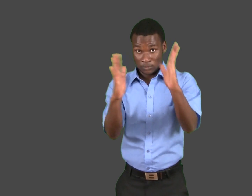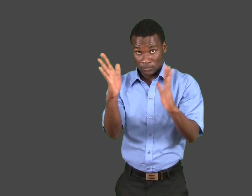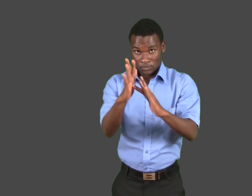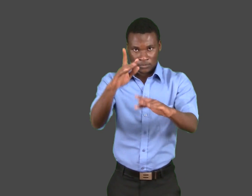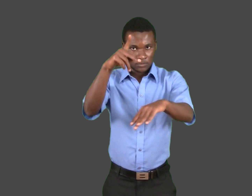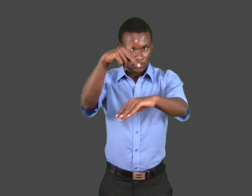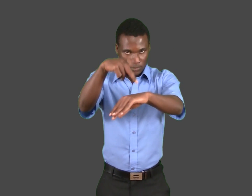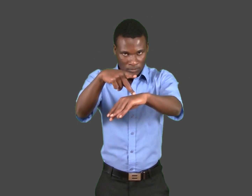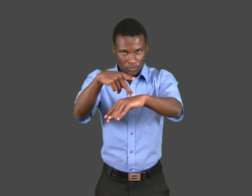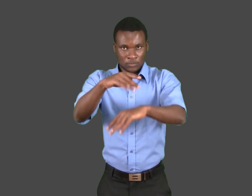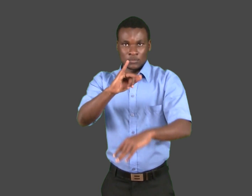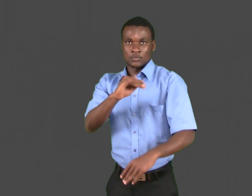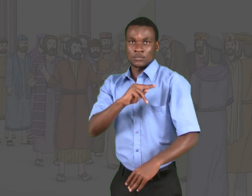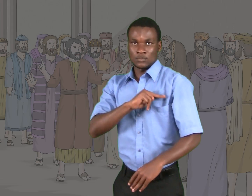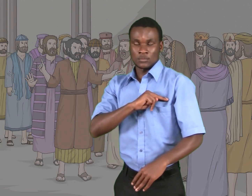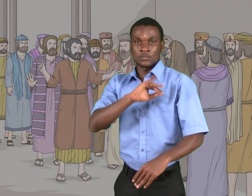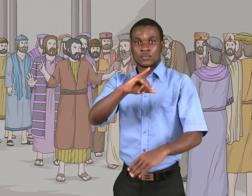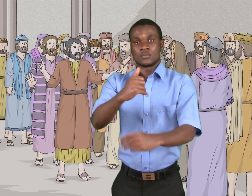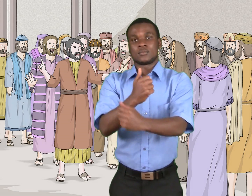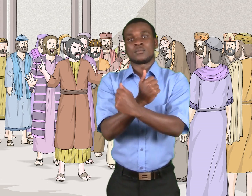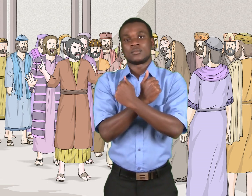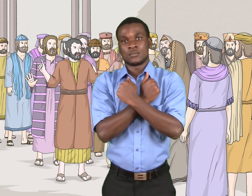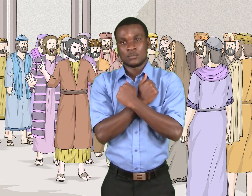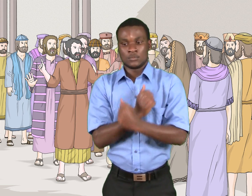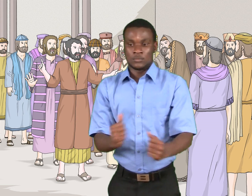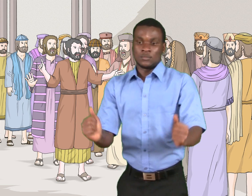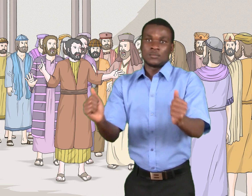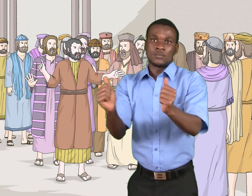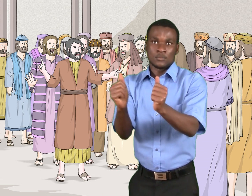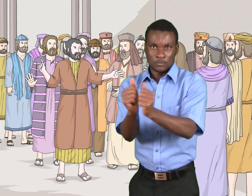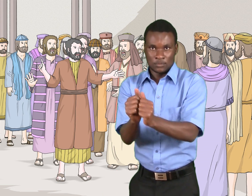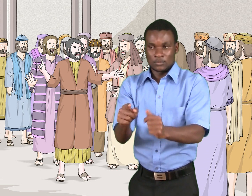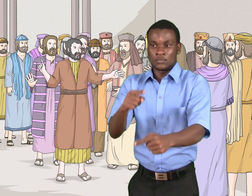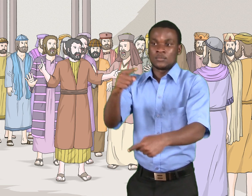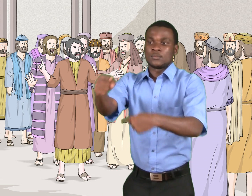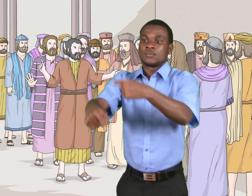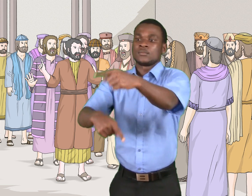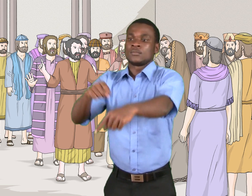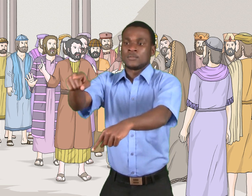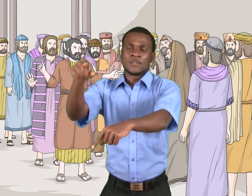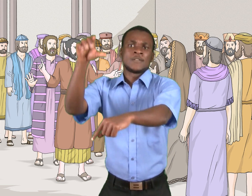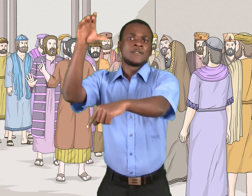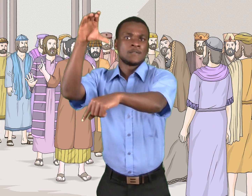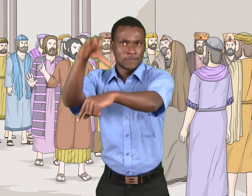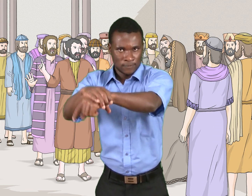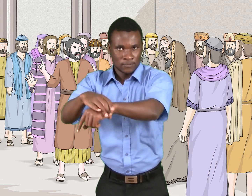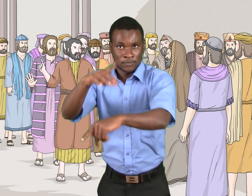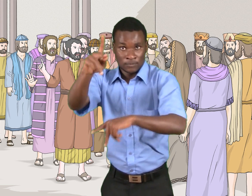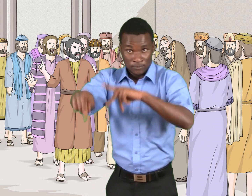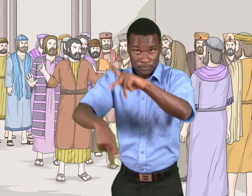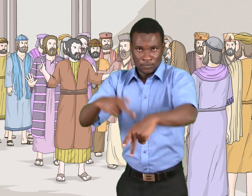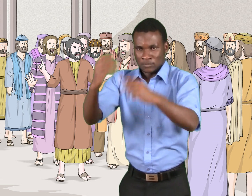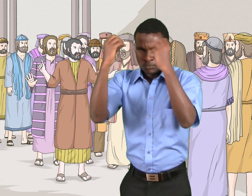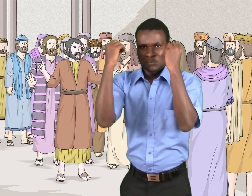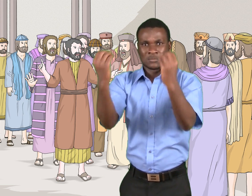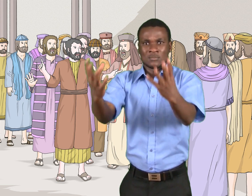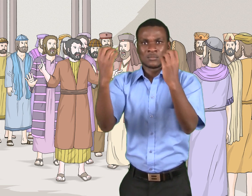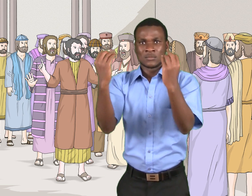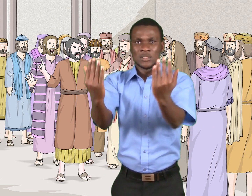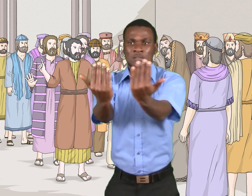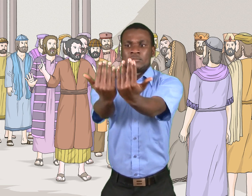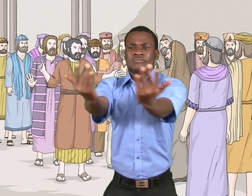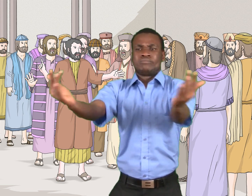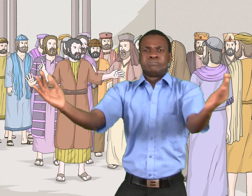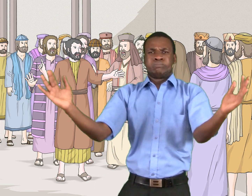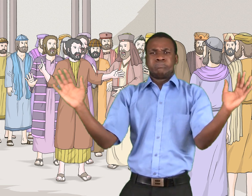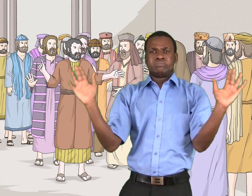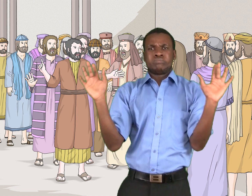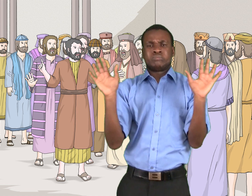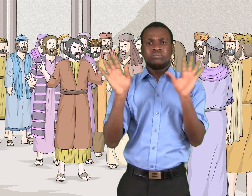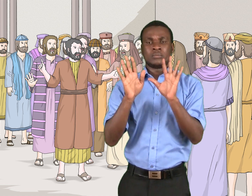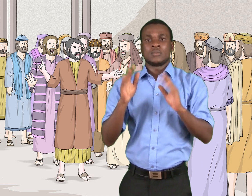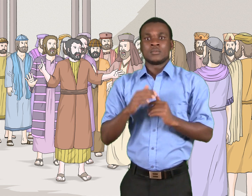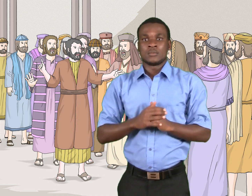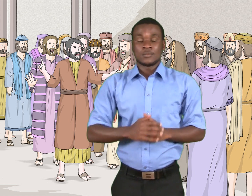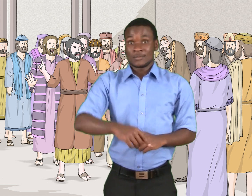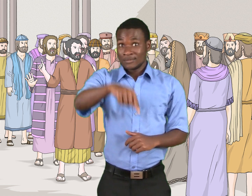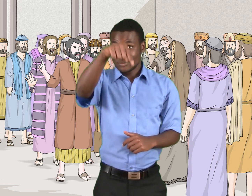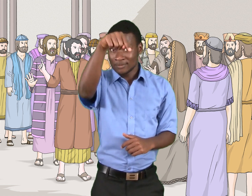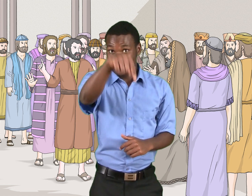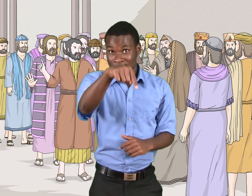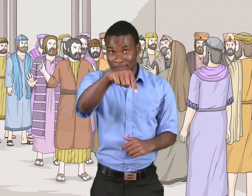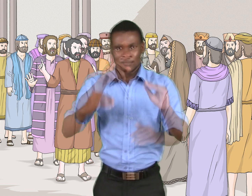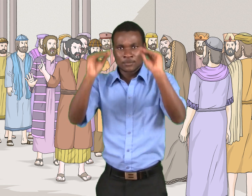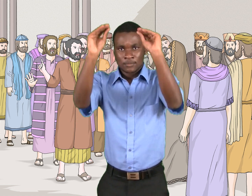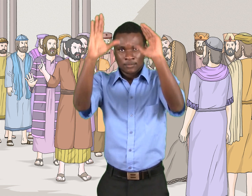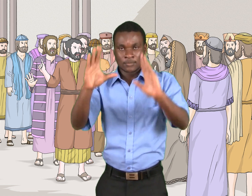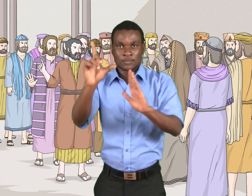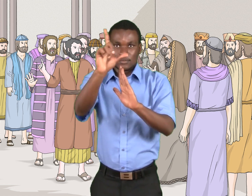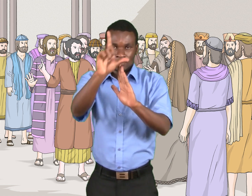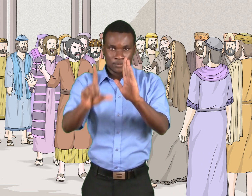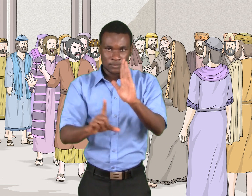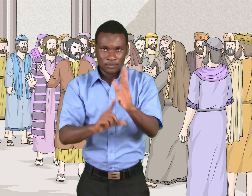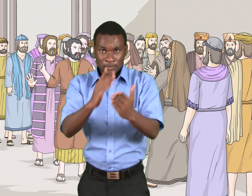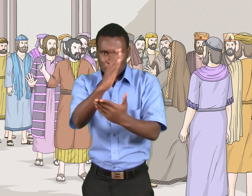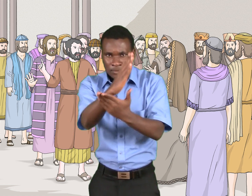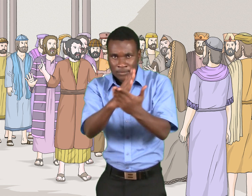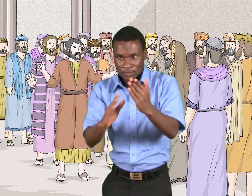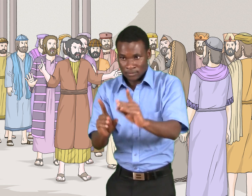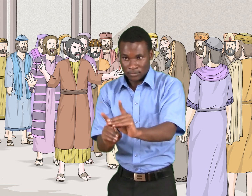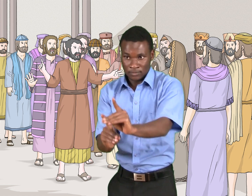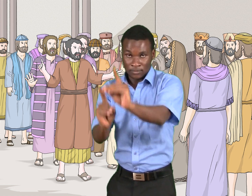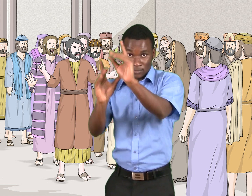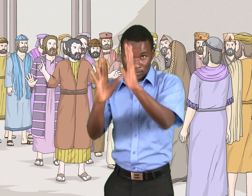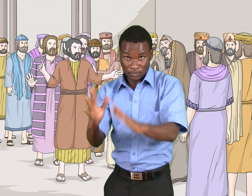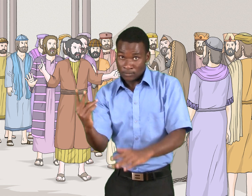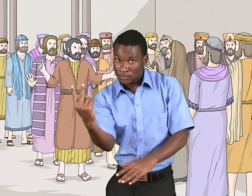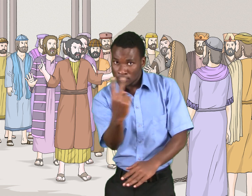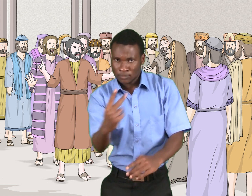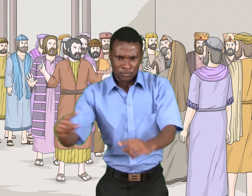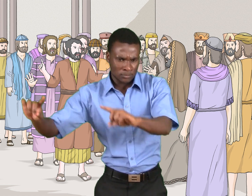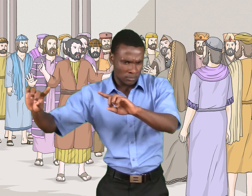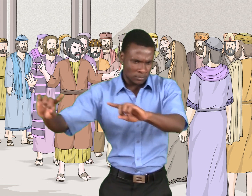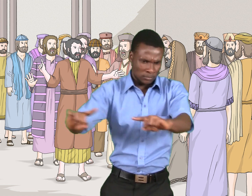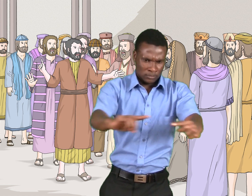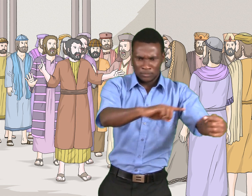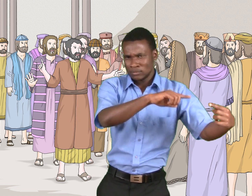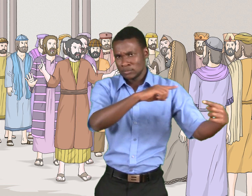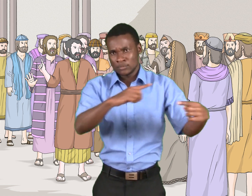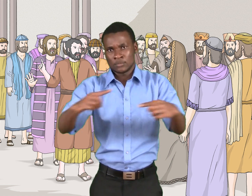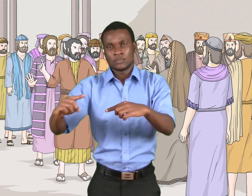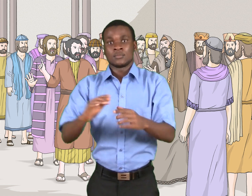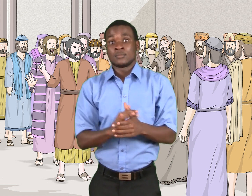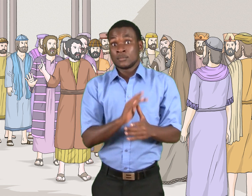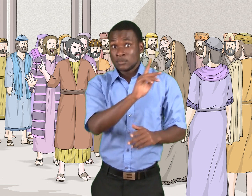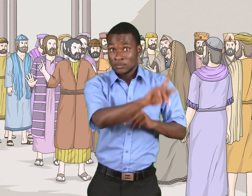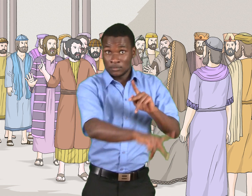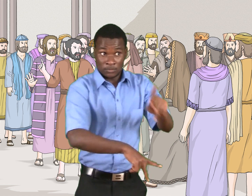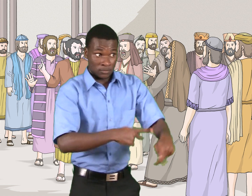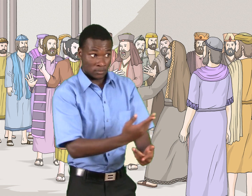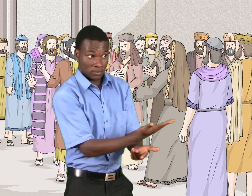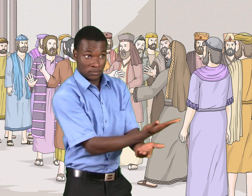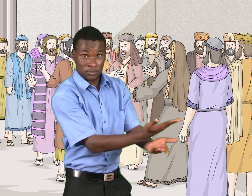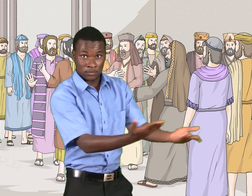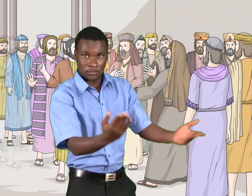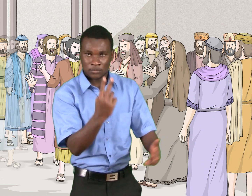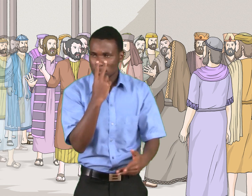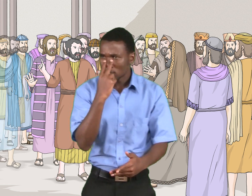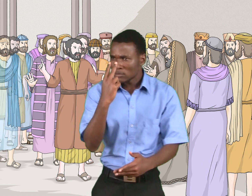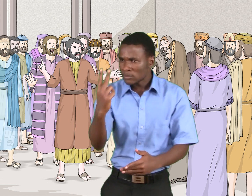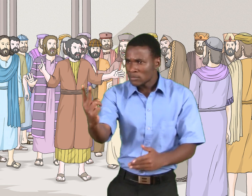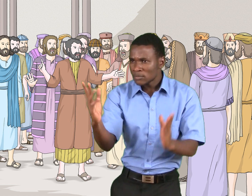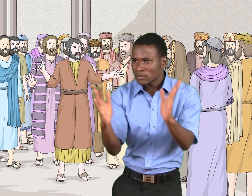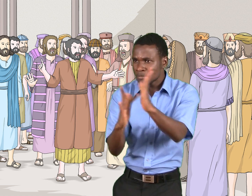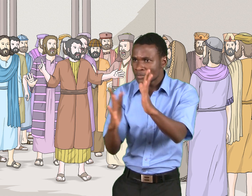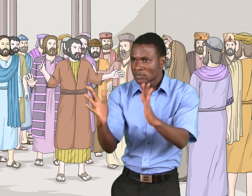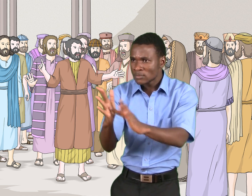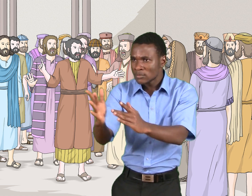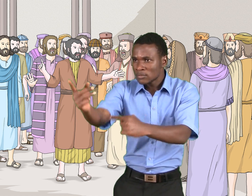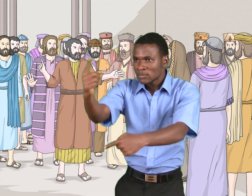When they returned to the other disciples, they saw a large crowd around them, and scribes arguing with them.